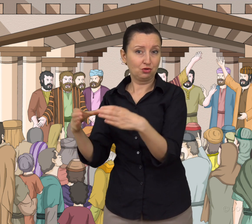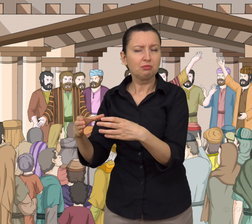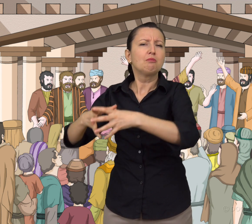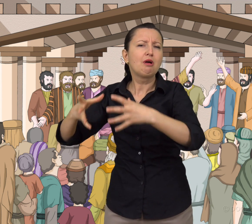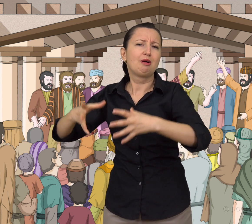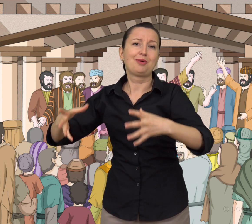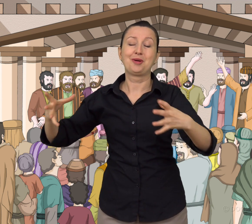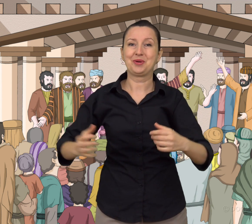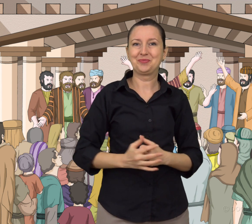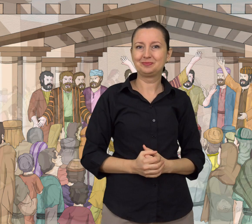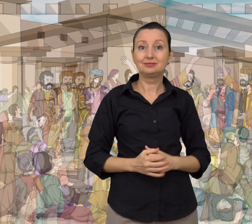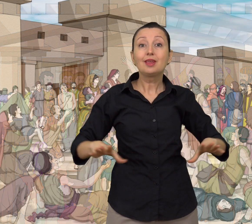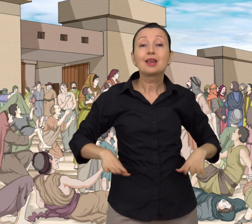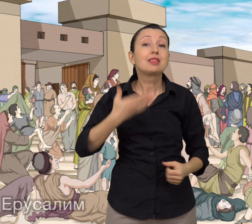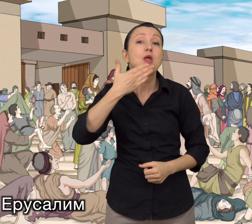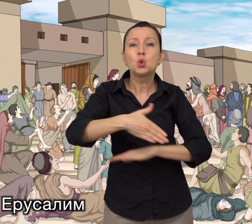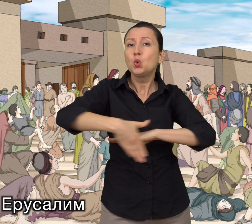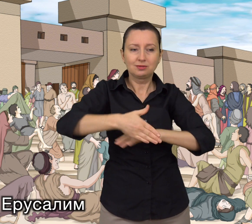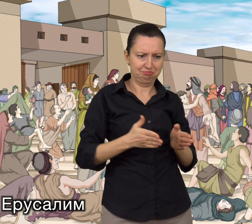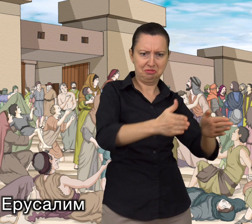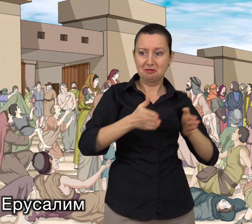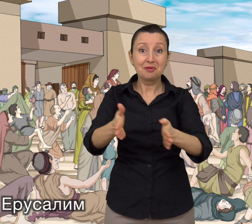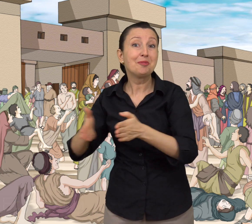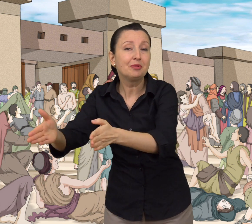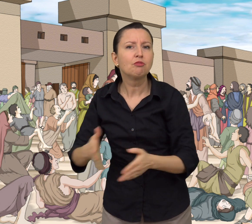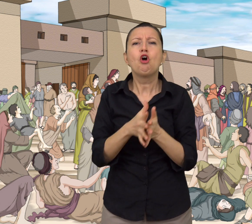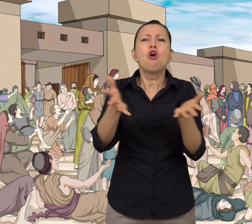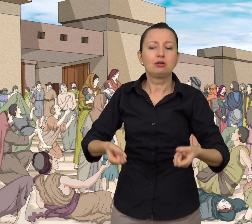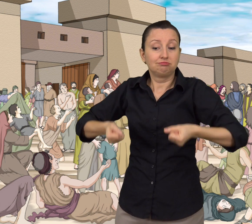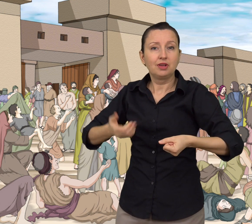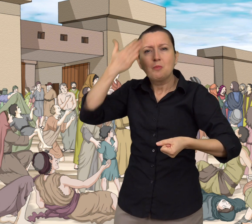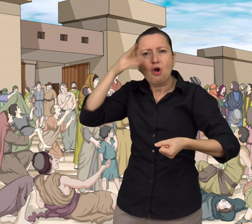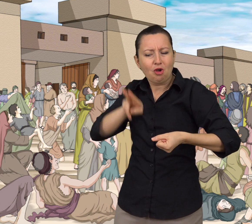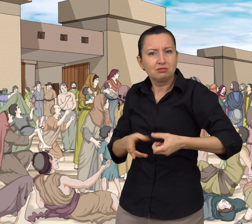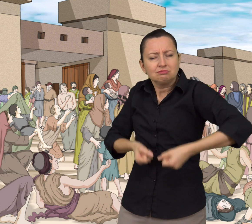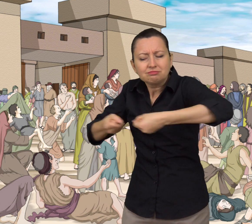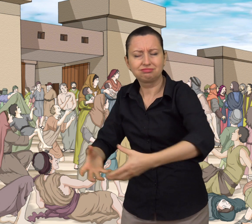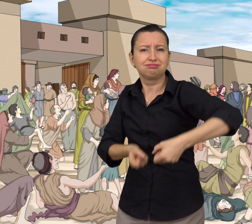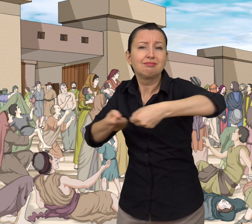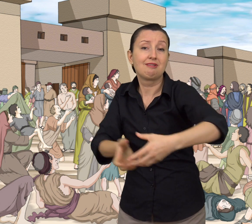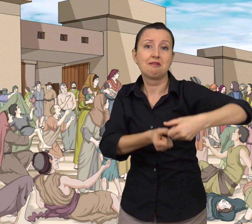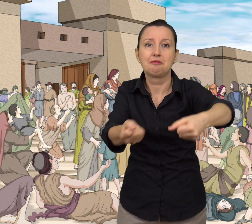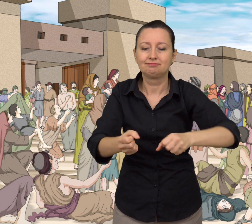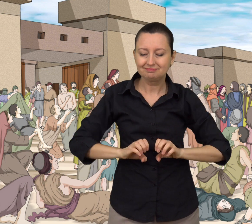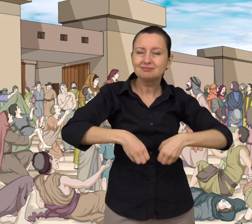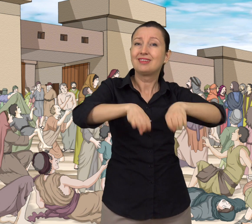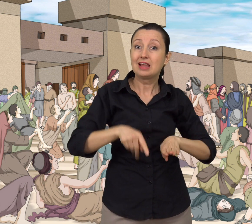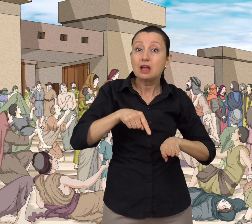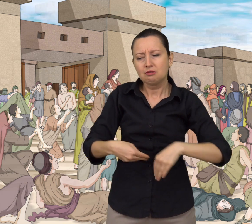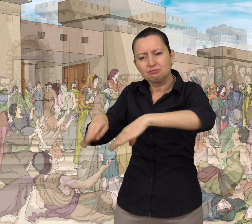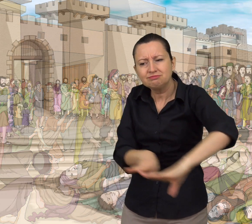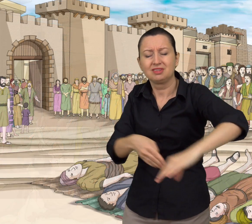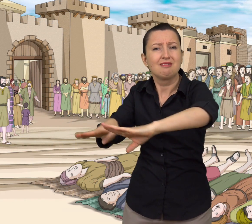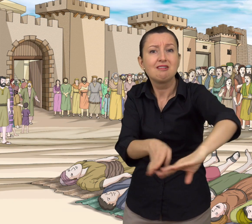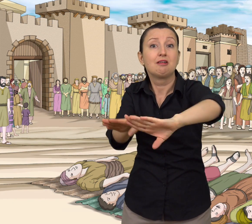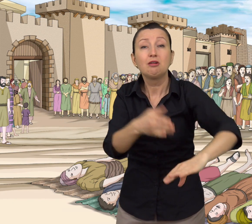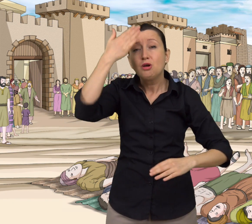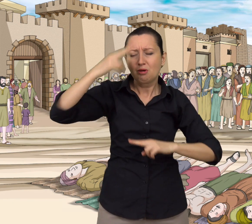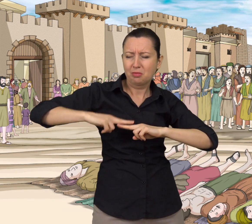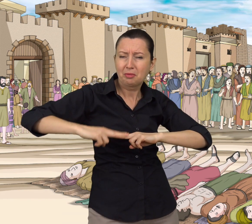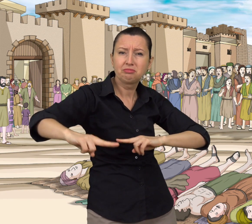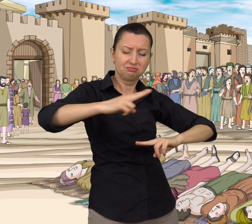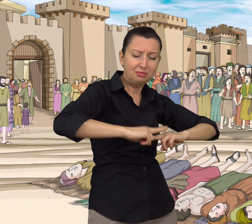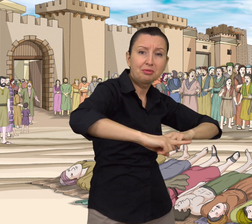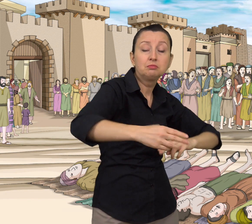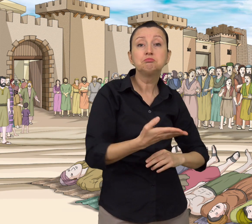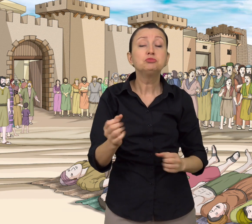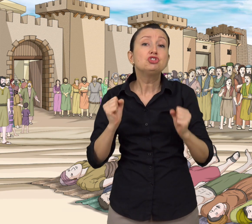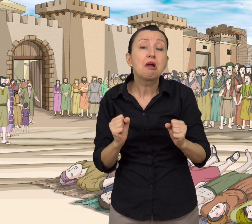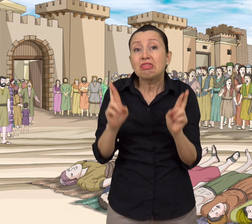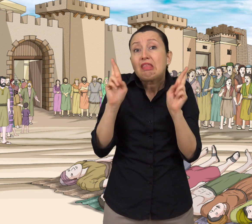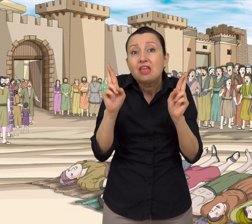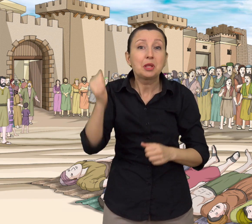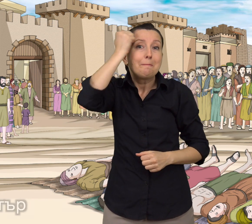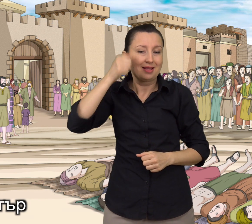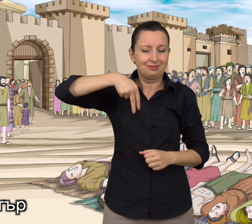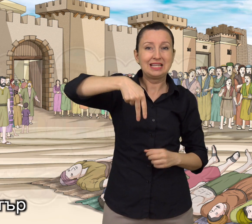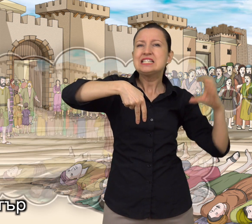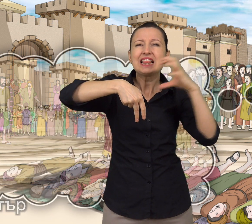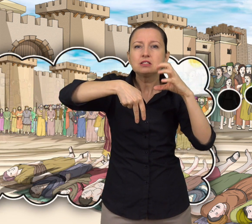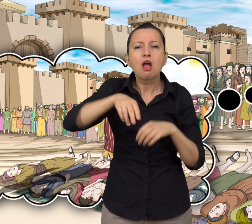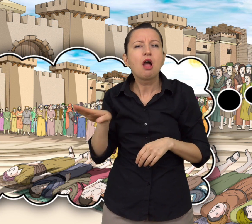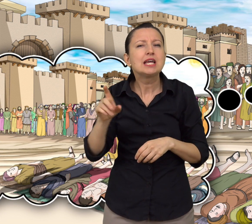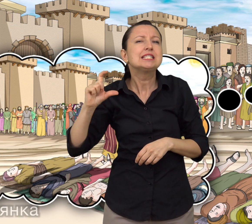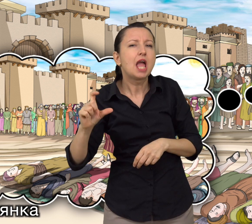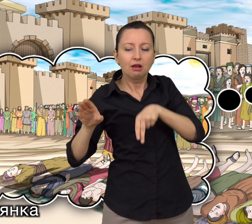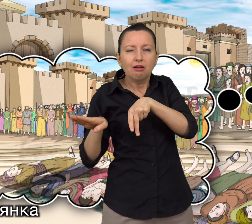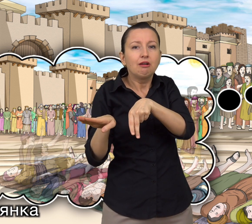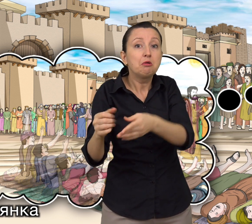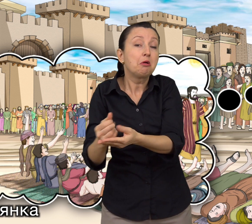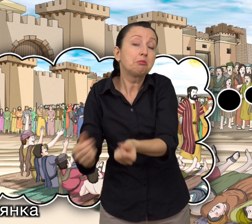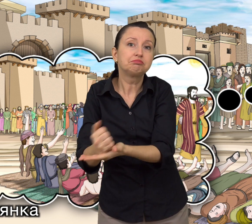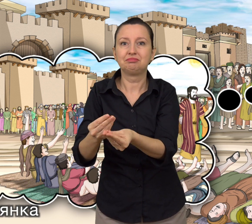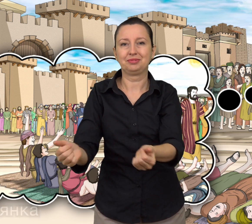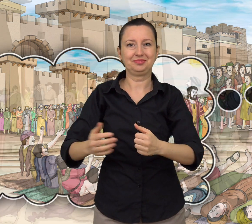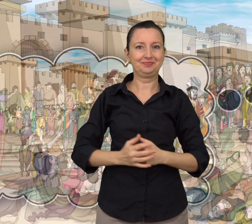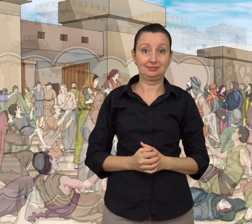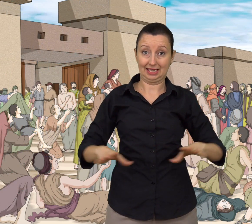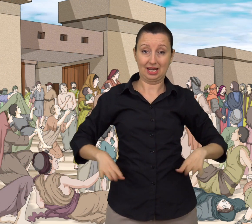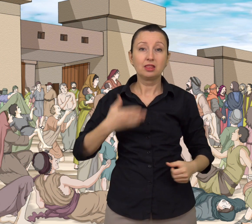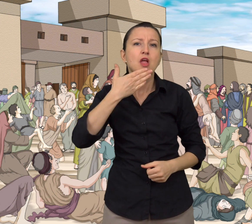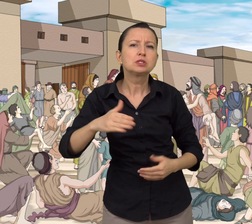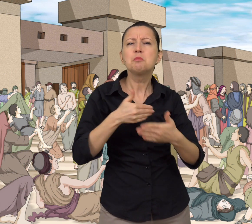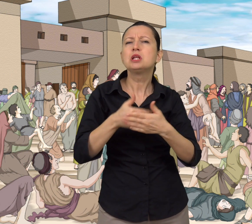As a result, people brought the sick into the streets and laid them on cots and mats, so that at least Peter’s shadow might fall on some of them as he passed by.